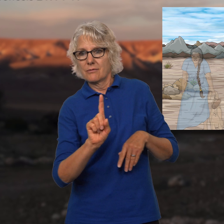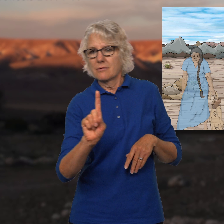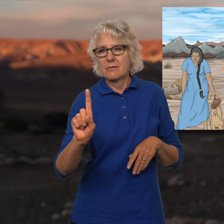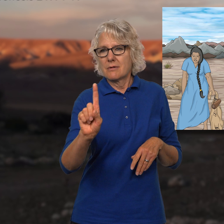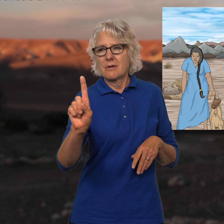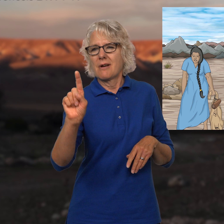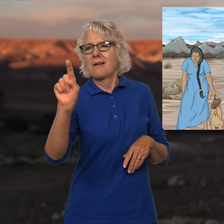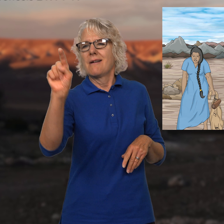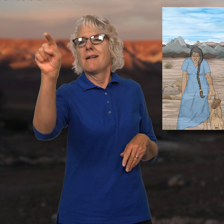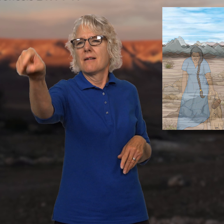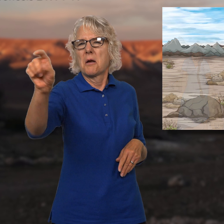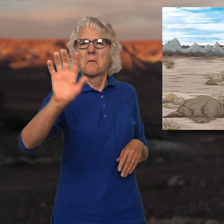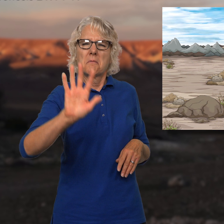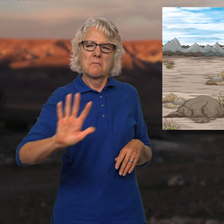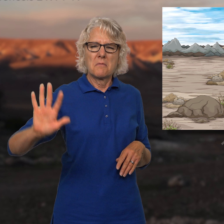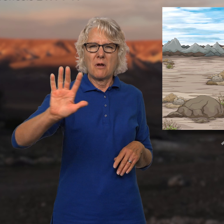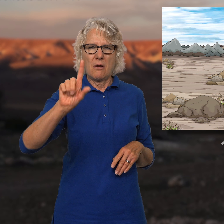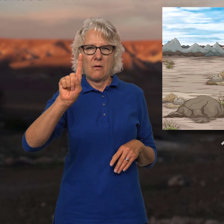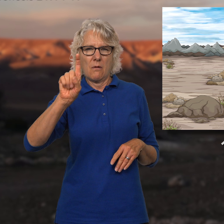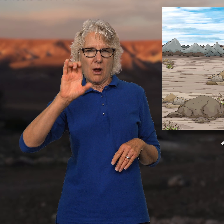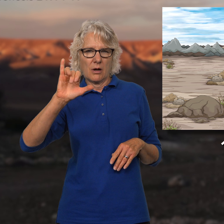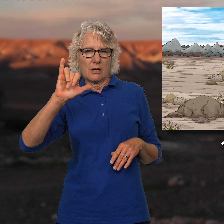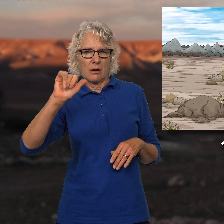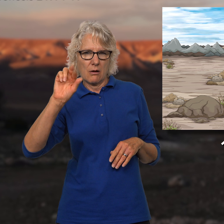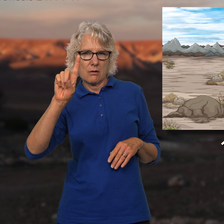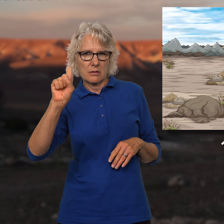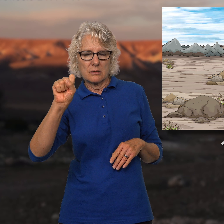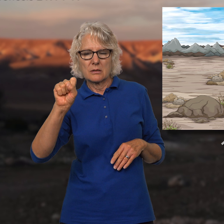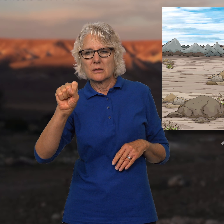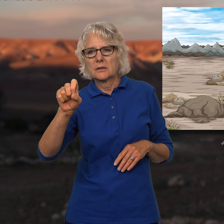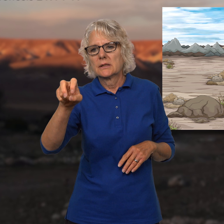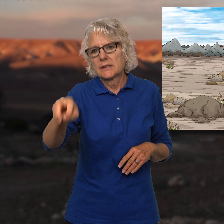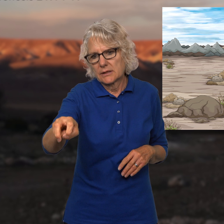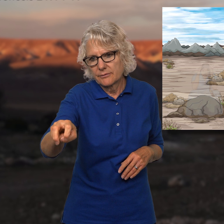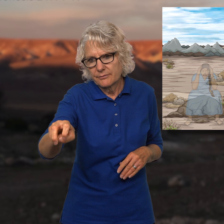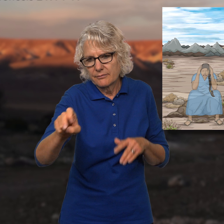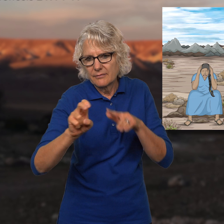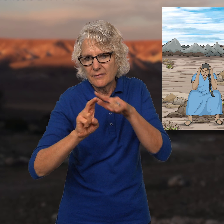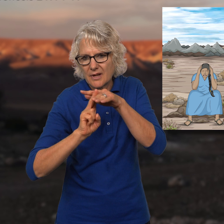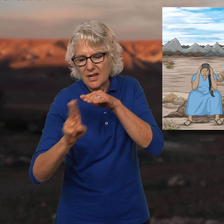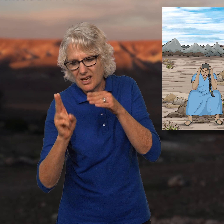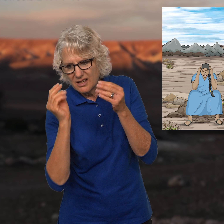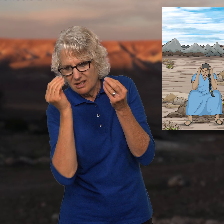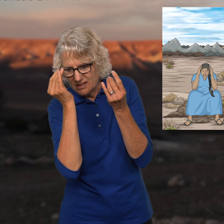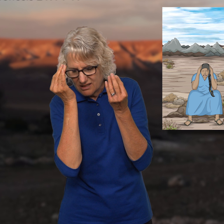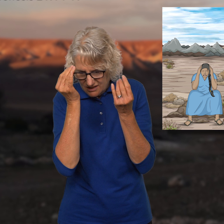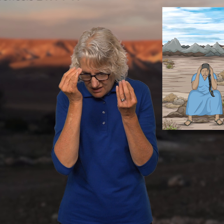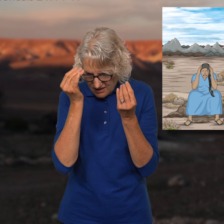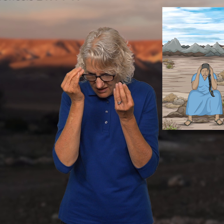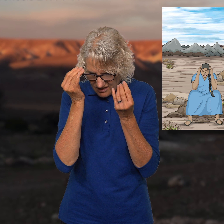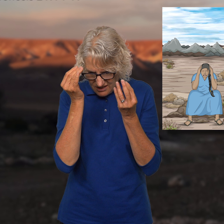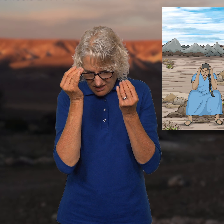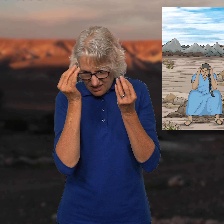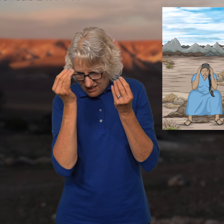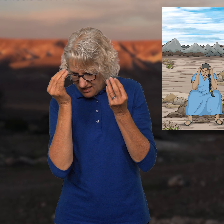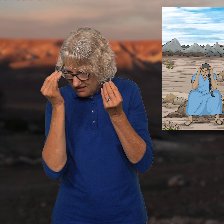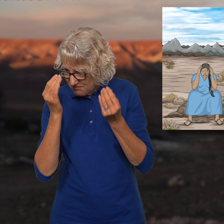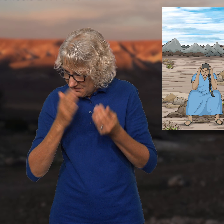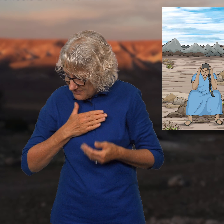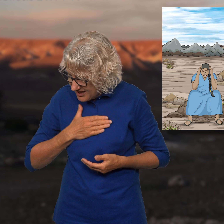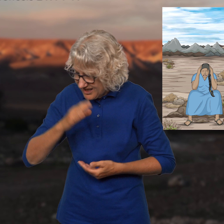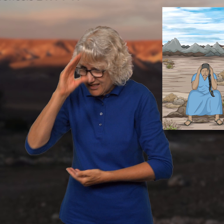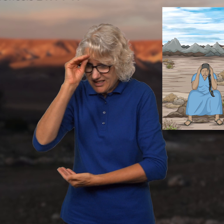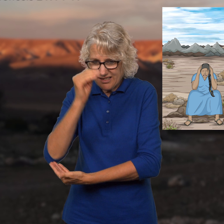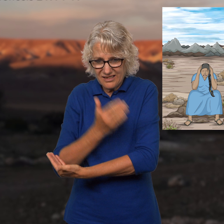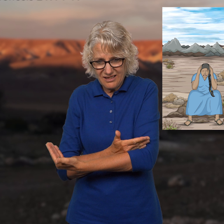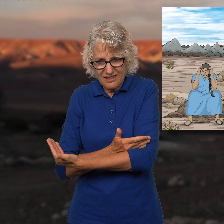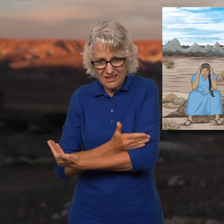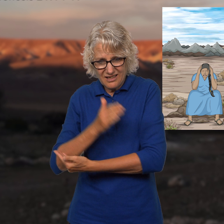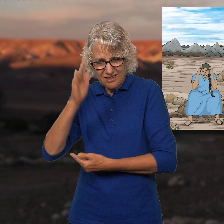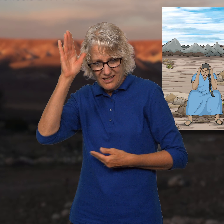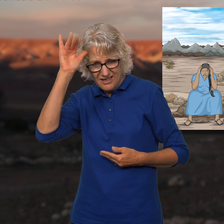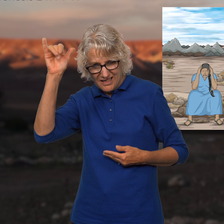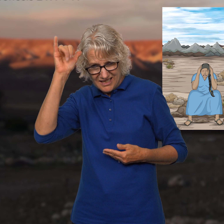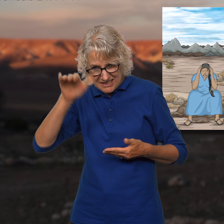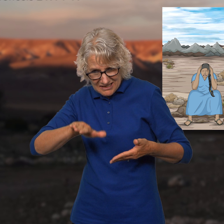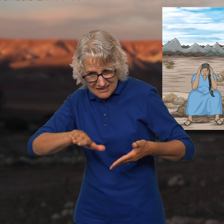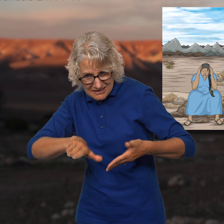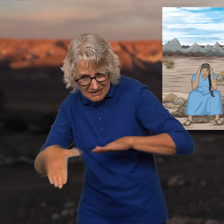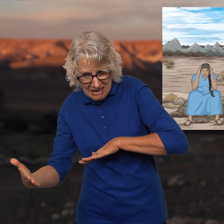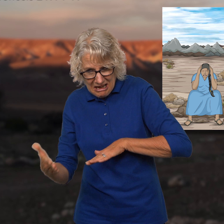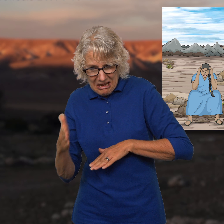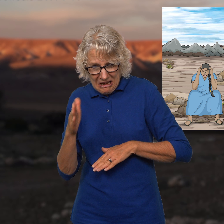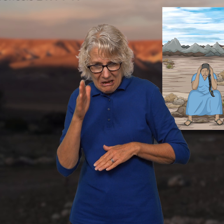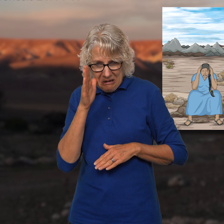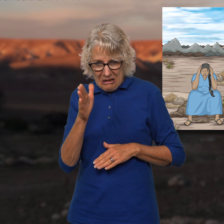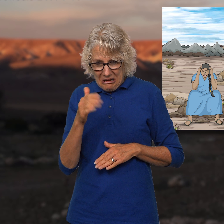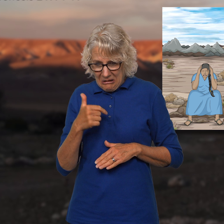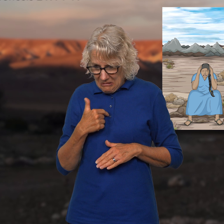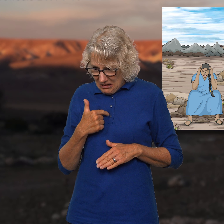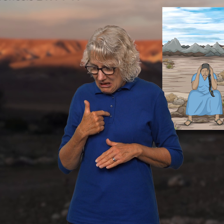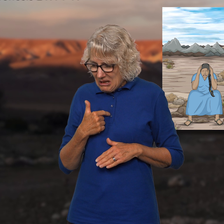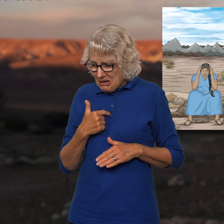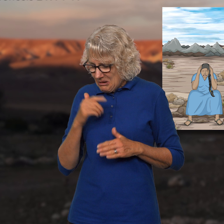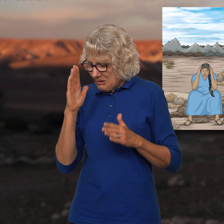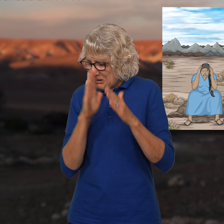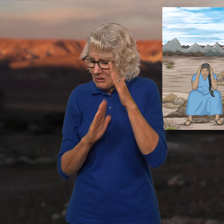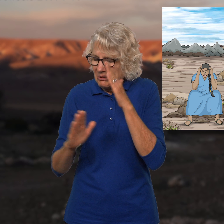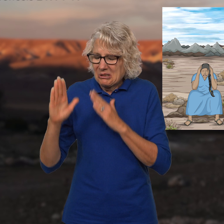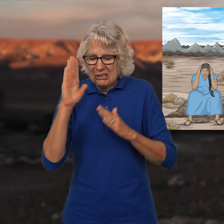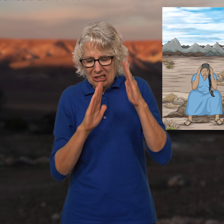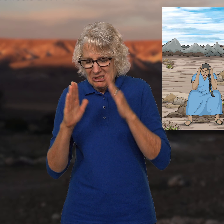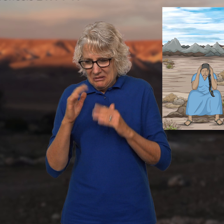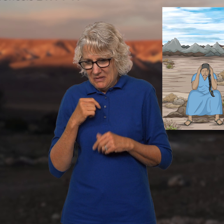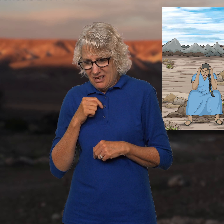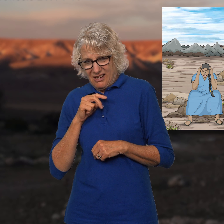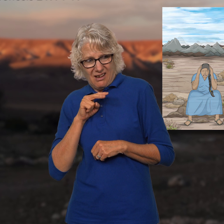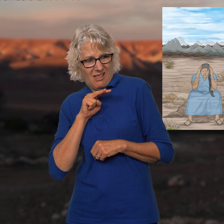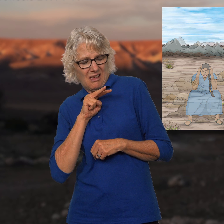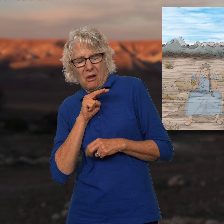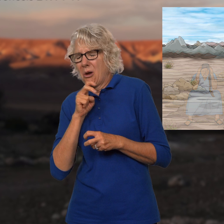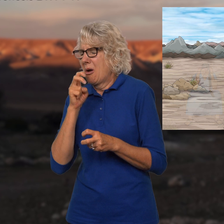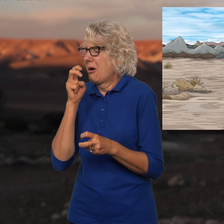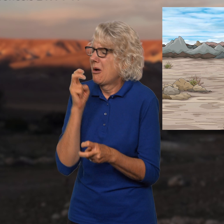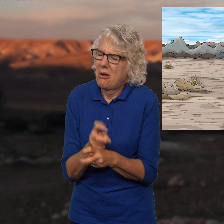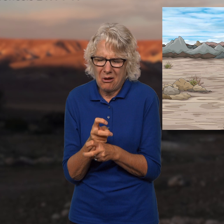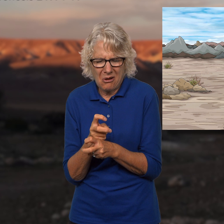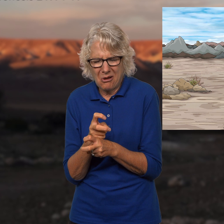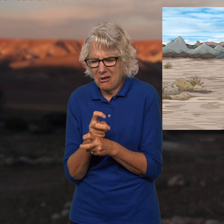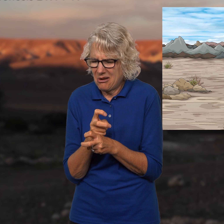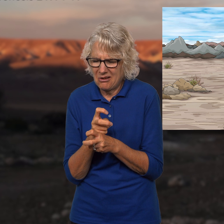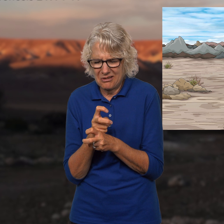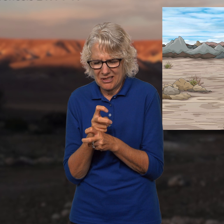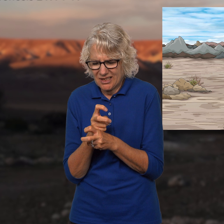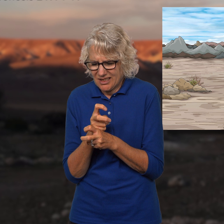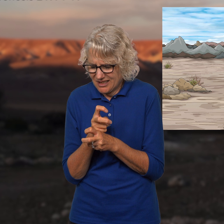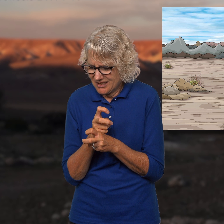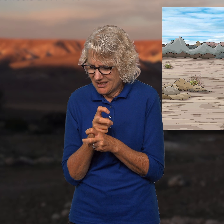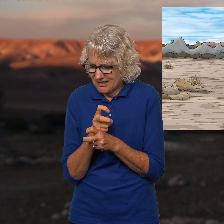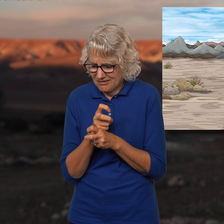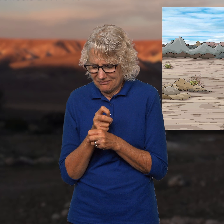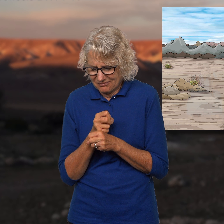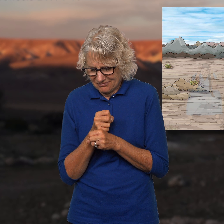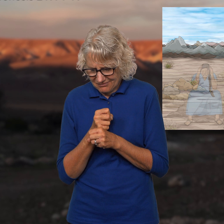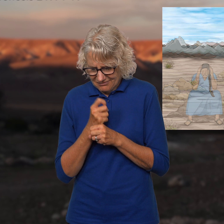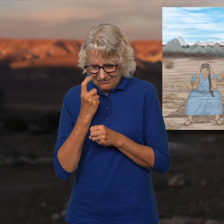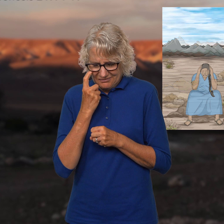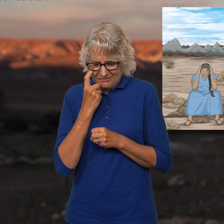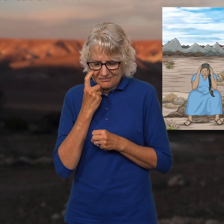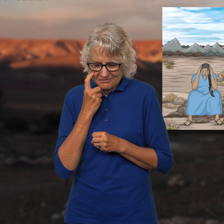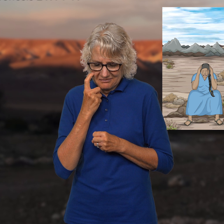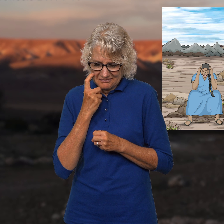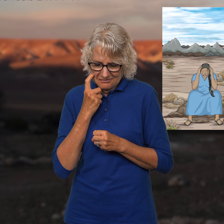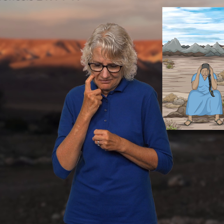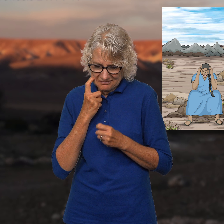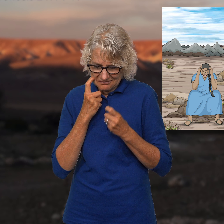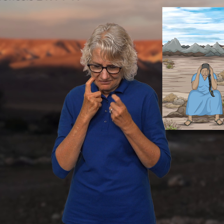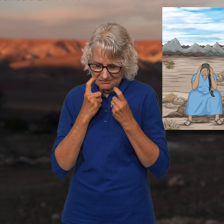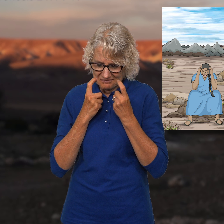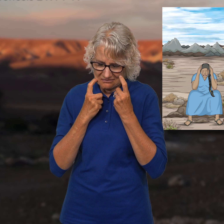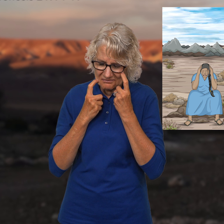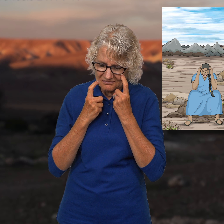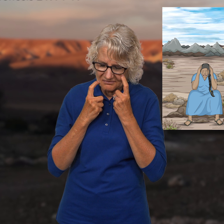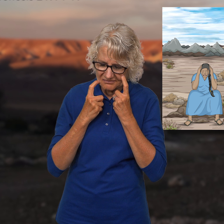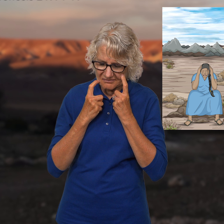Then she went off and sat down nearby, about a bowshot away, for she said, “I cannot bear to watch the boy die!”